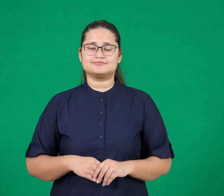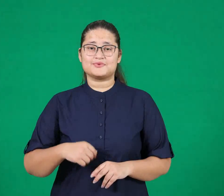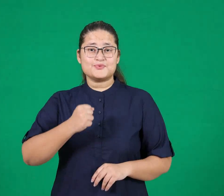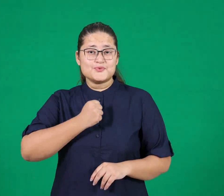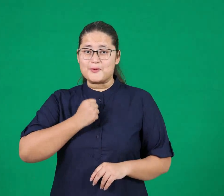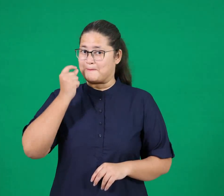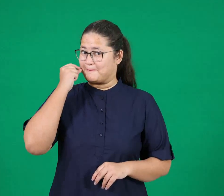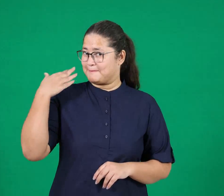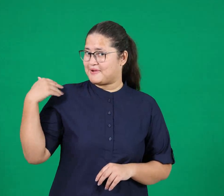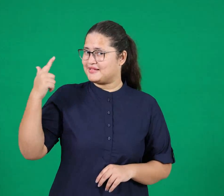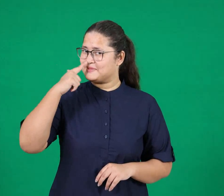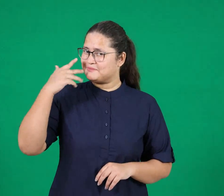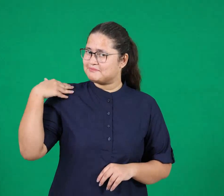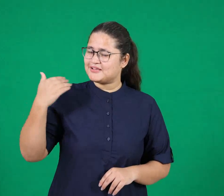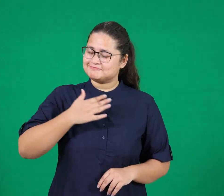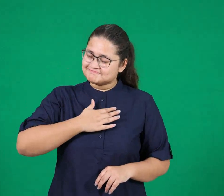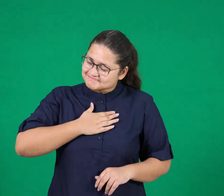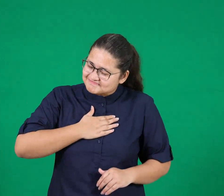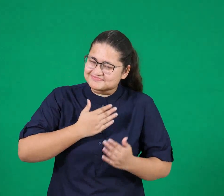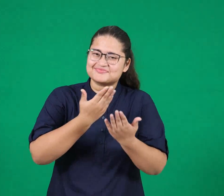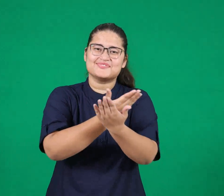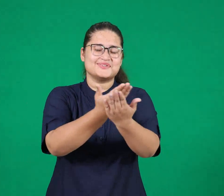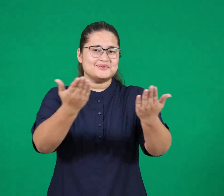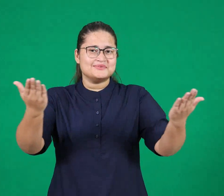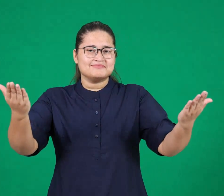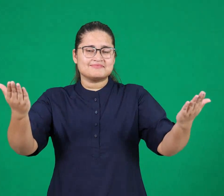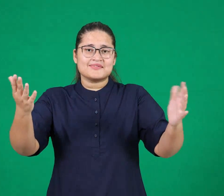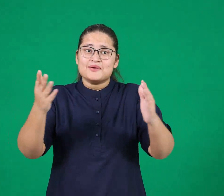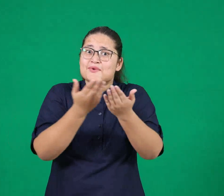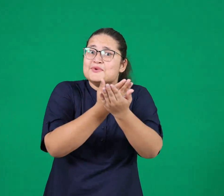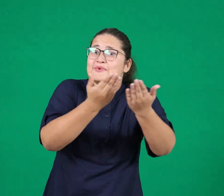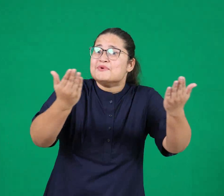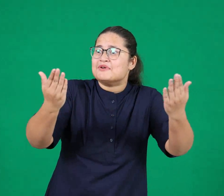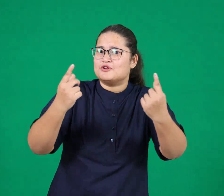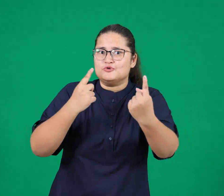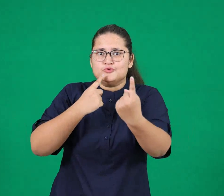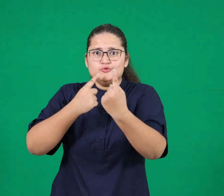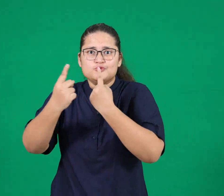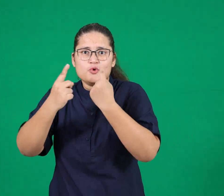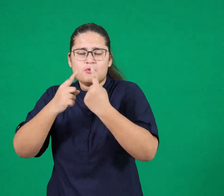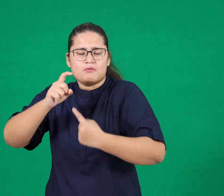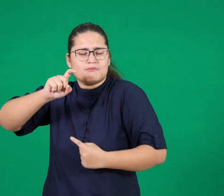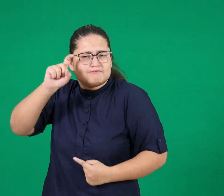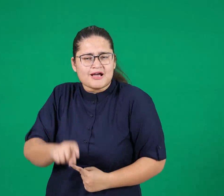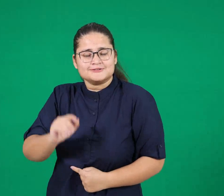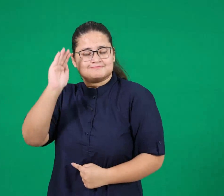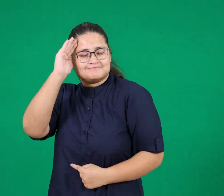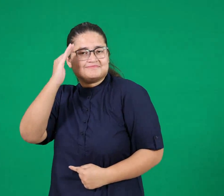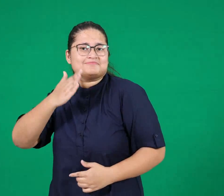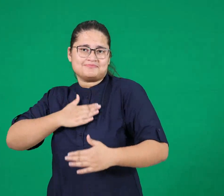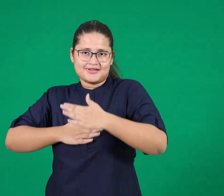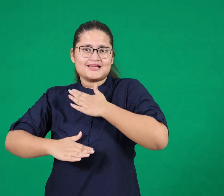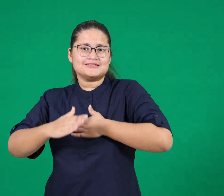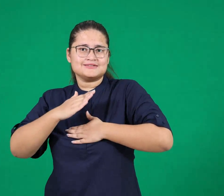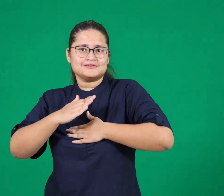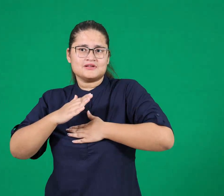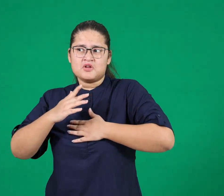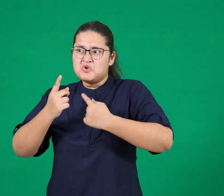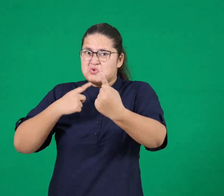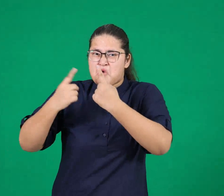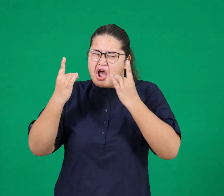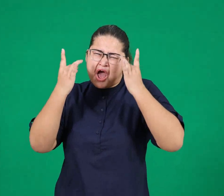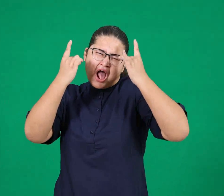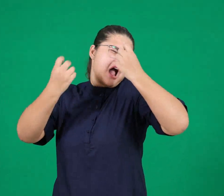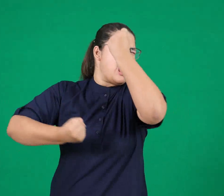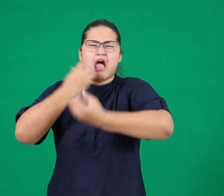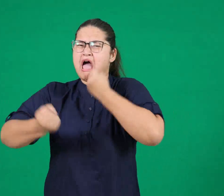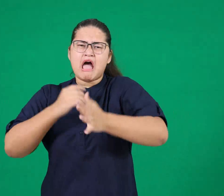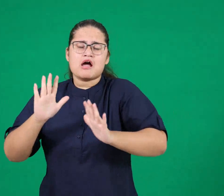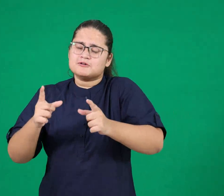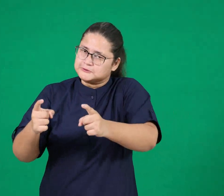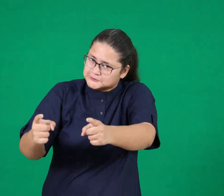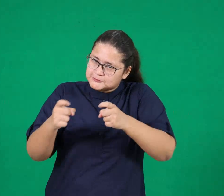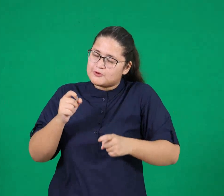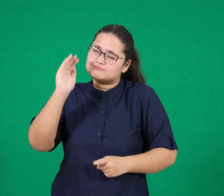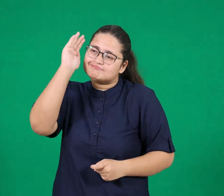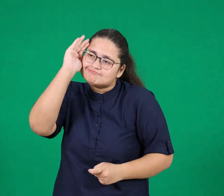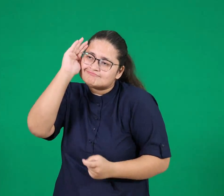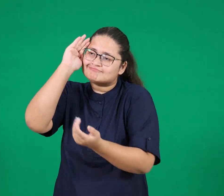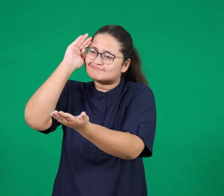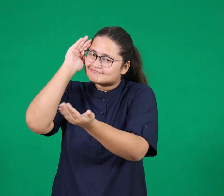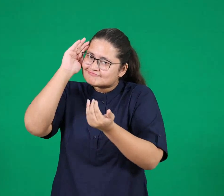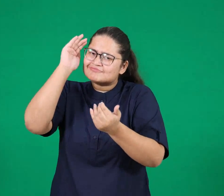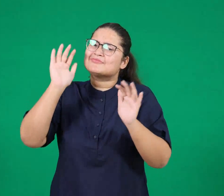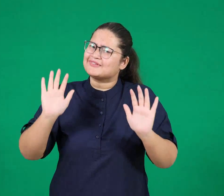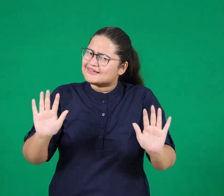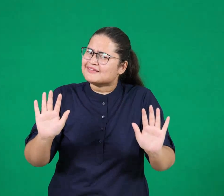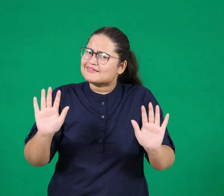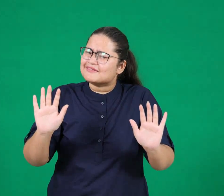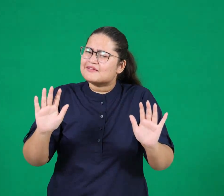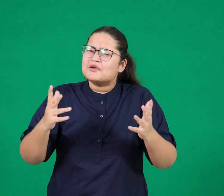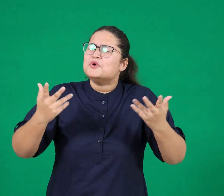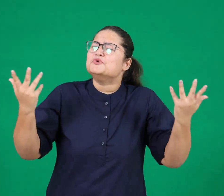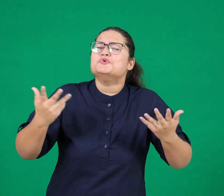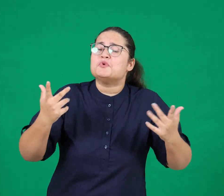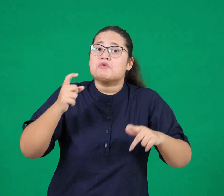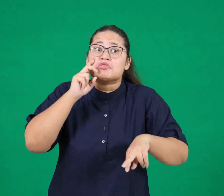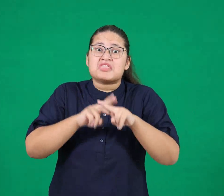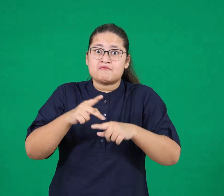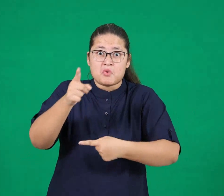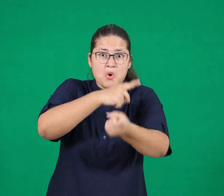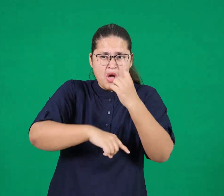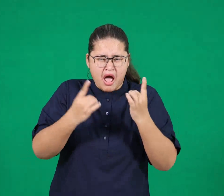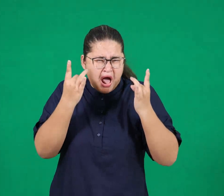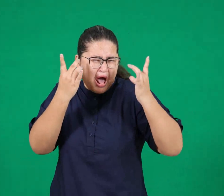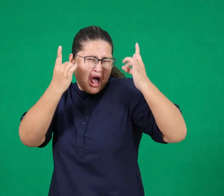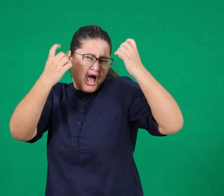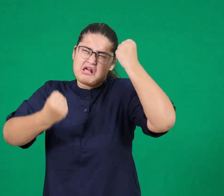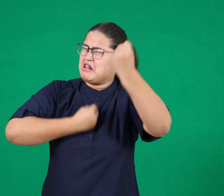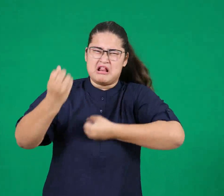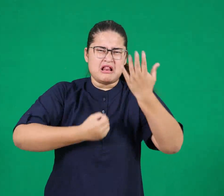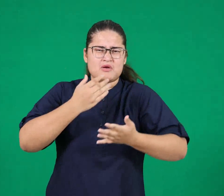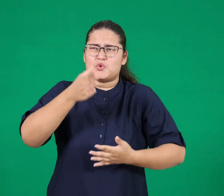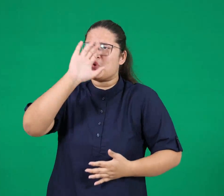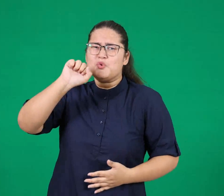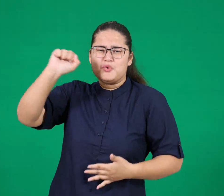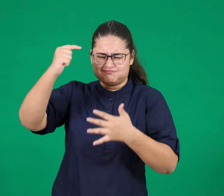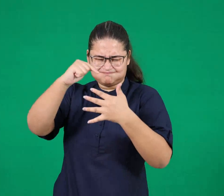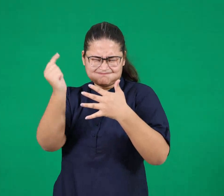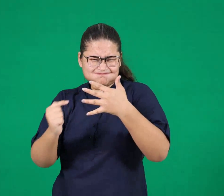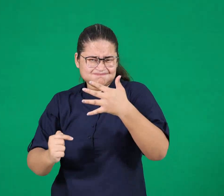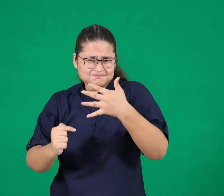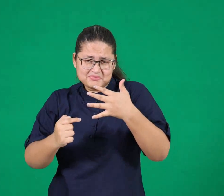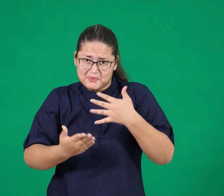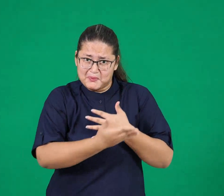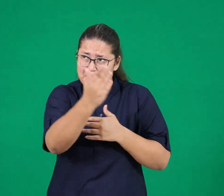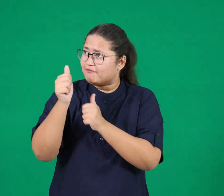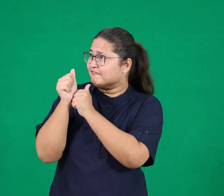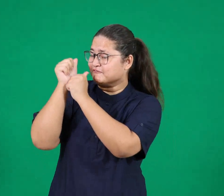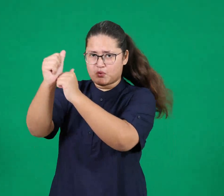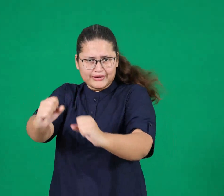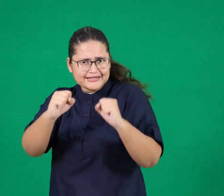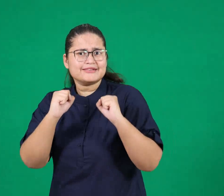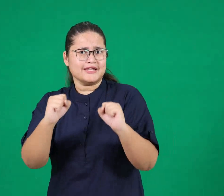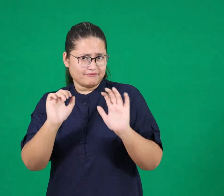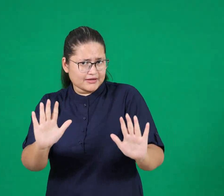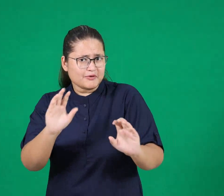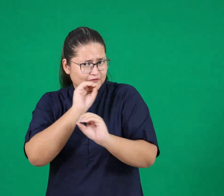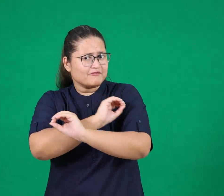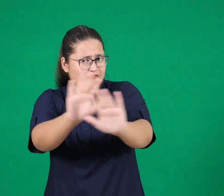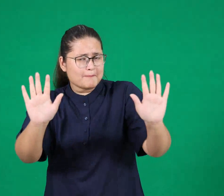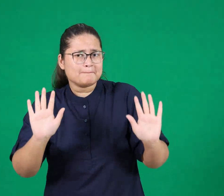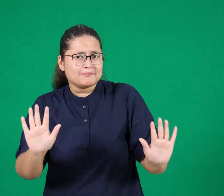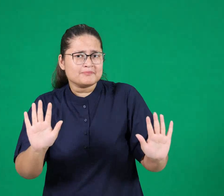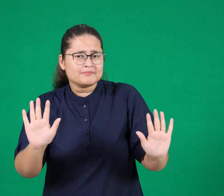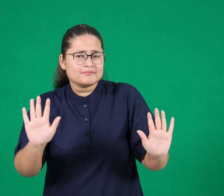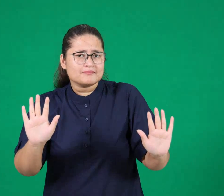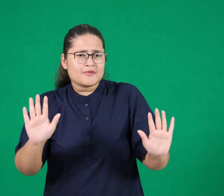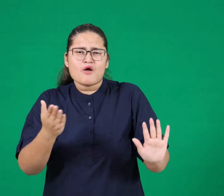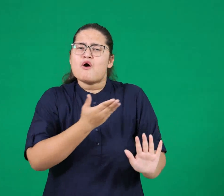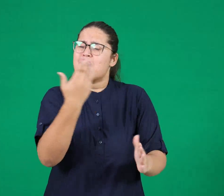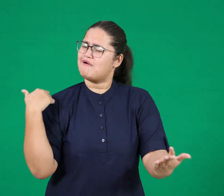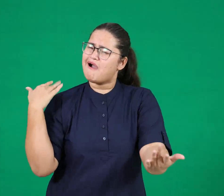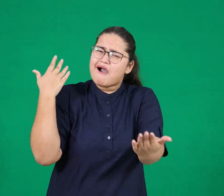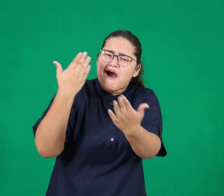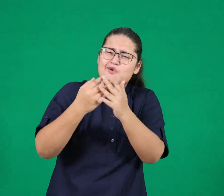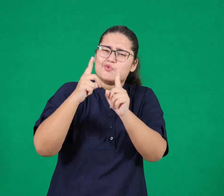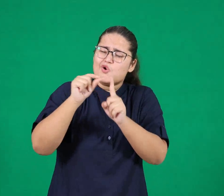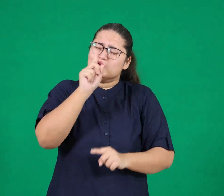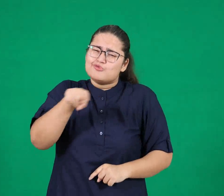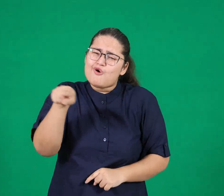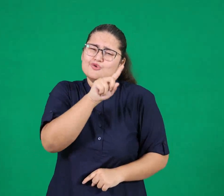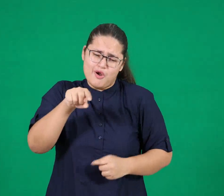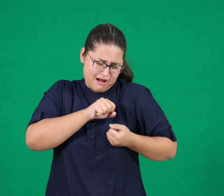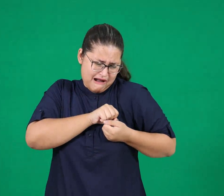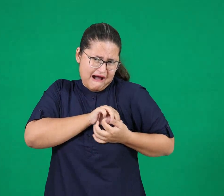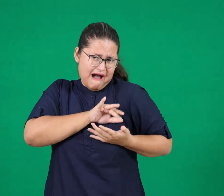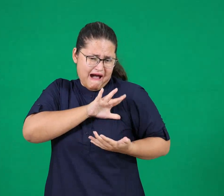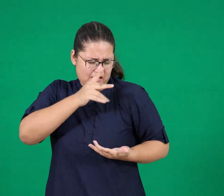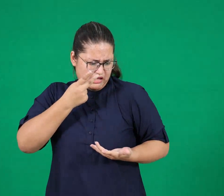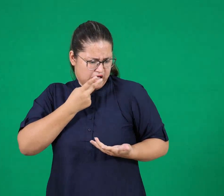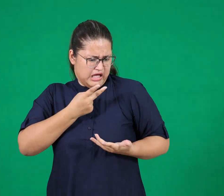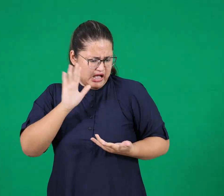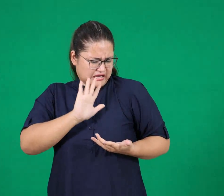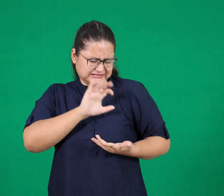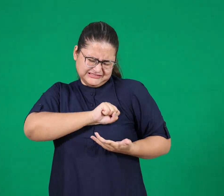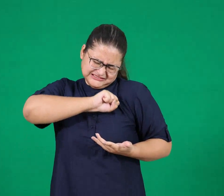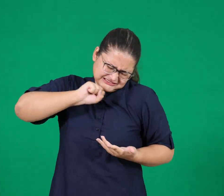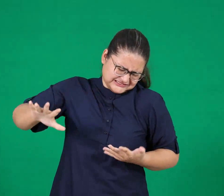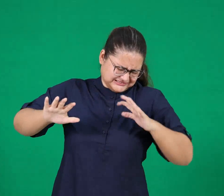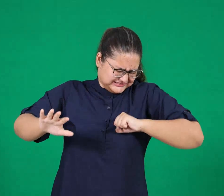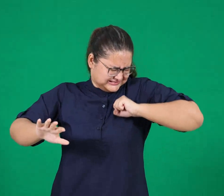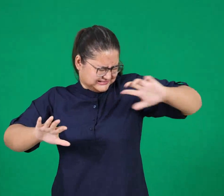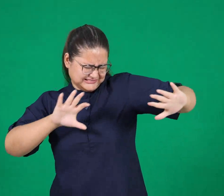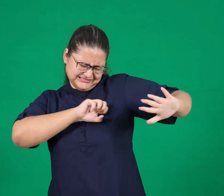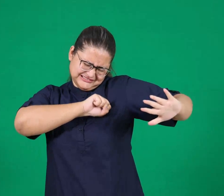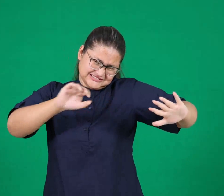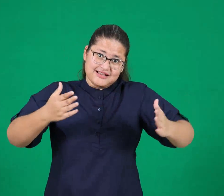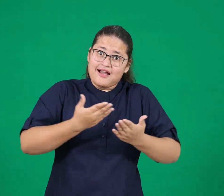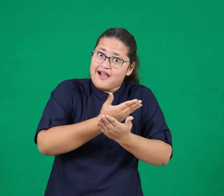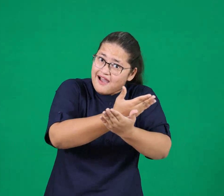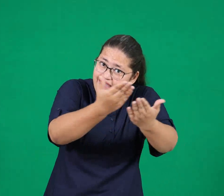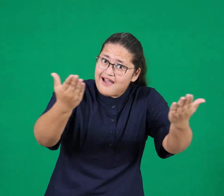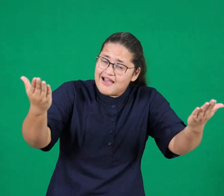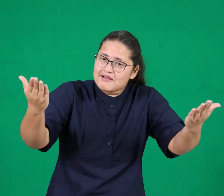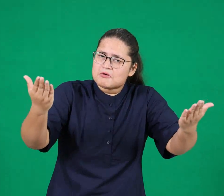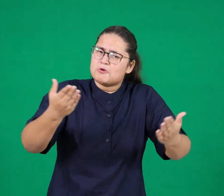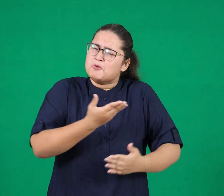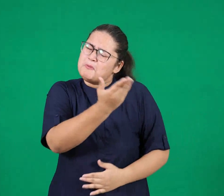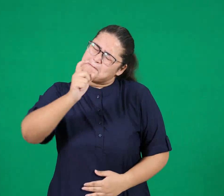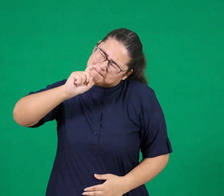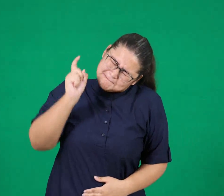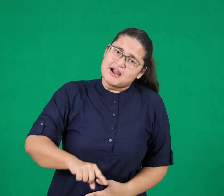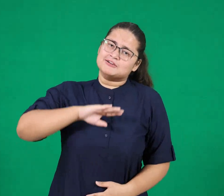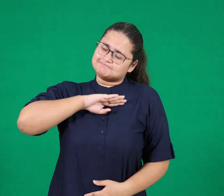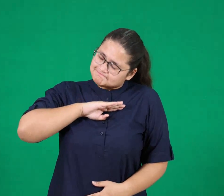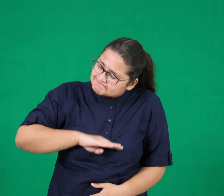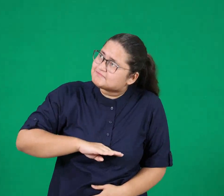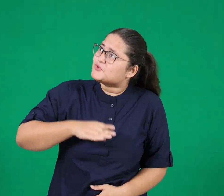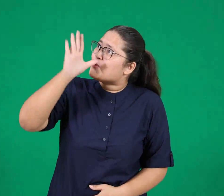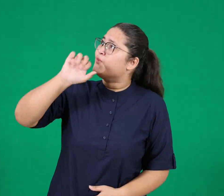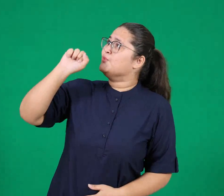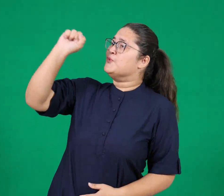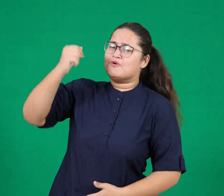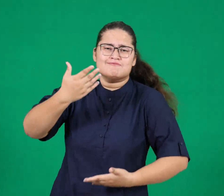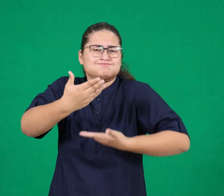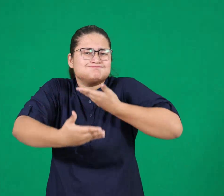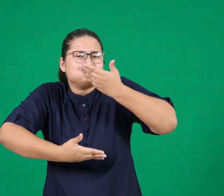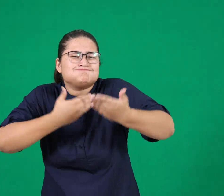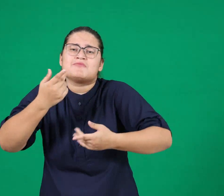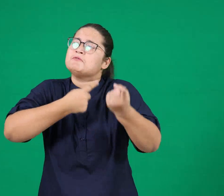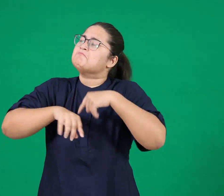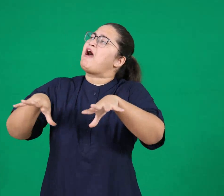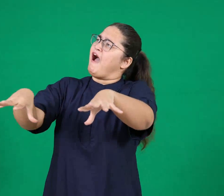My beloved brothers, understand this: Everyone should be quick to listen, slow to speak, and slow to anger, for man's anger does not bring about the righteousness that God desires.